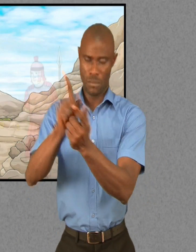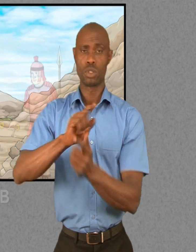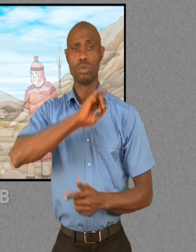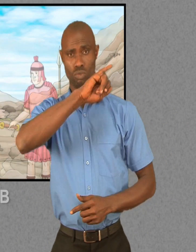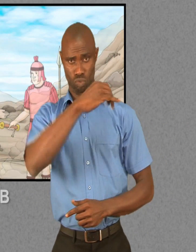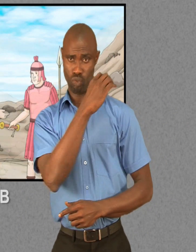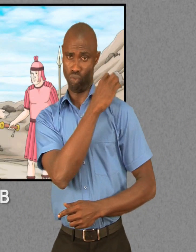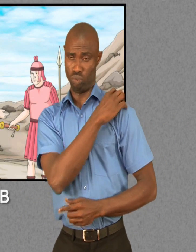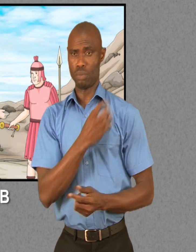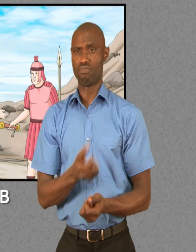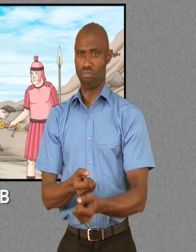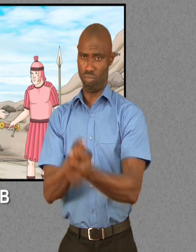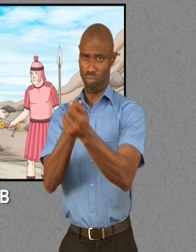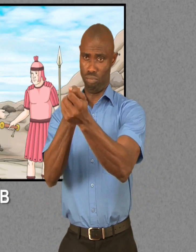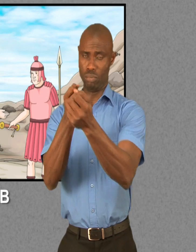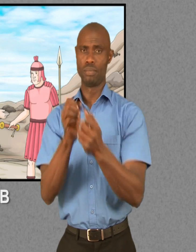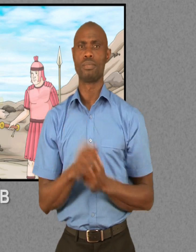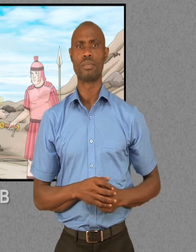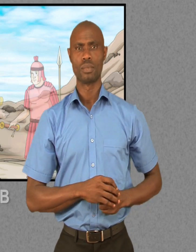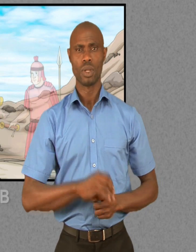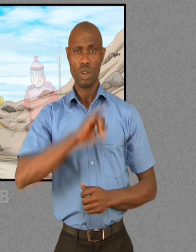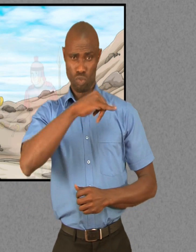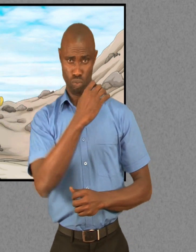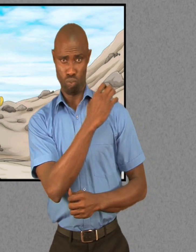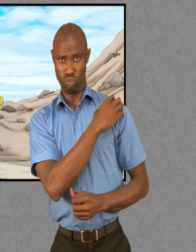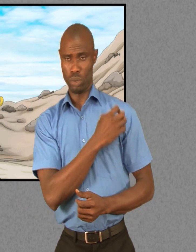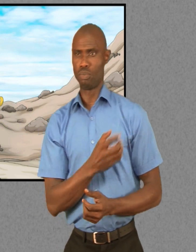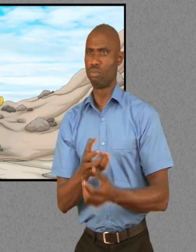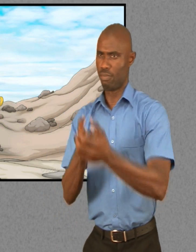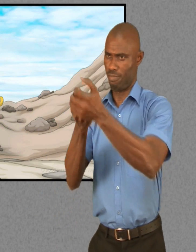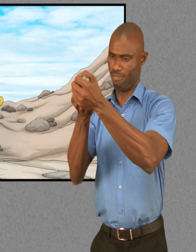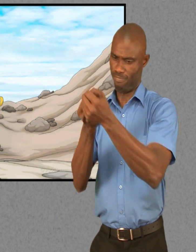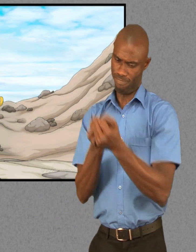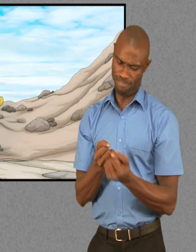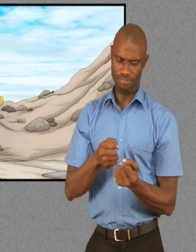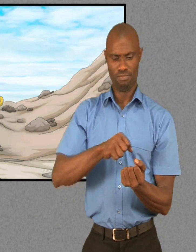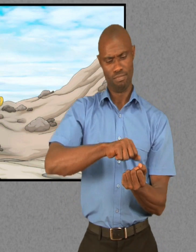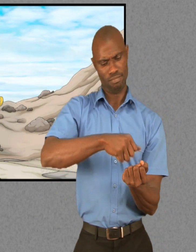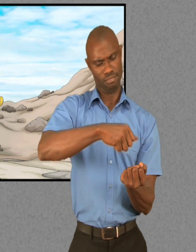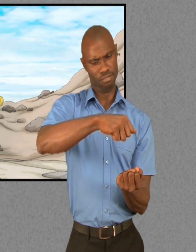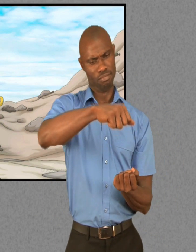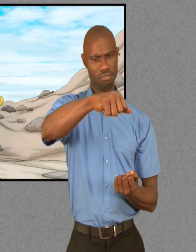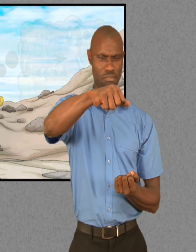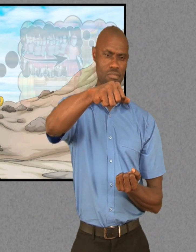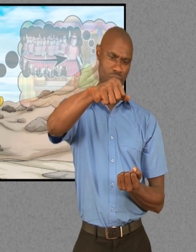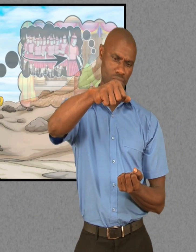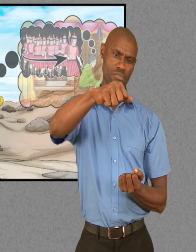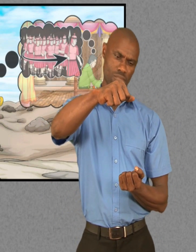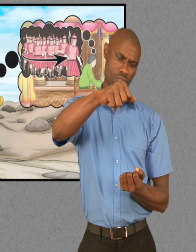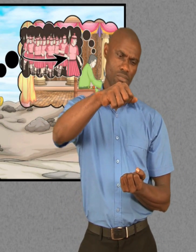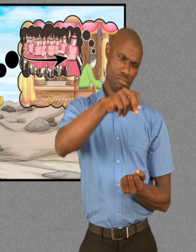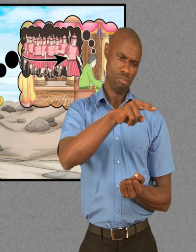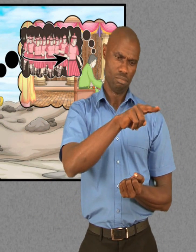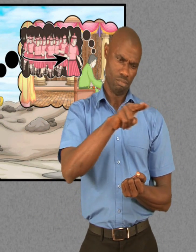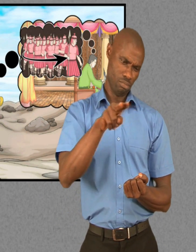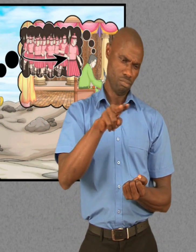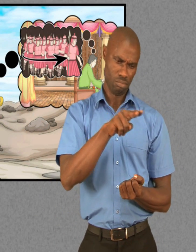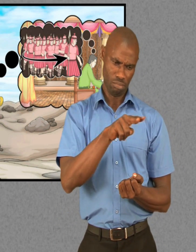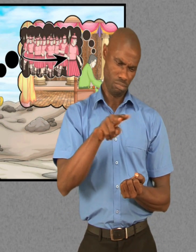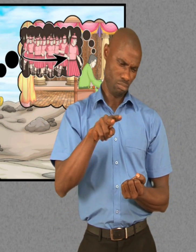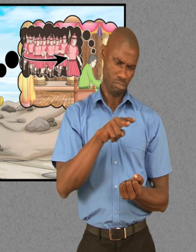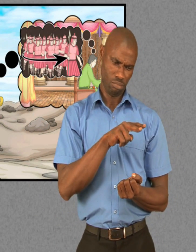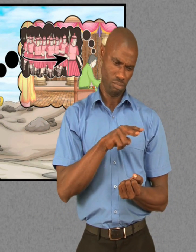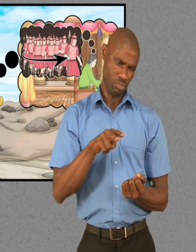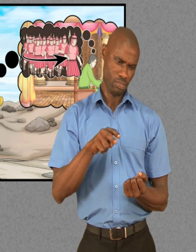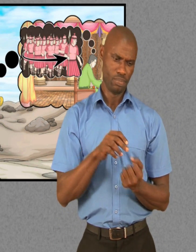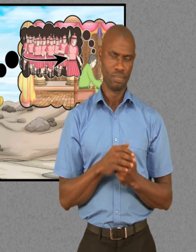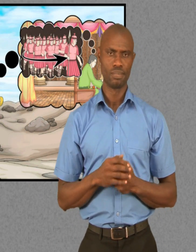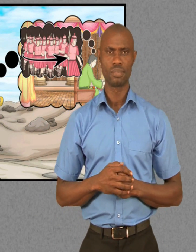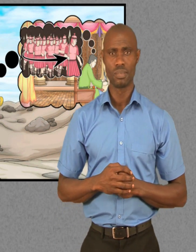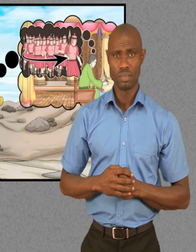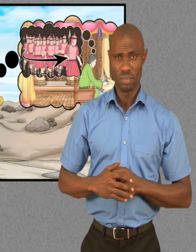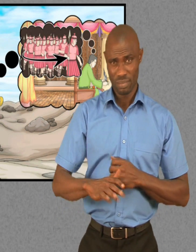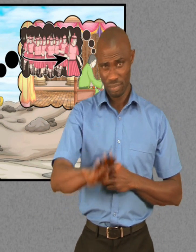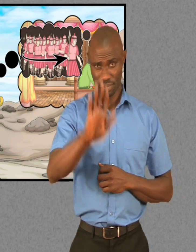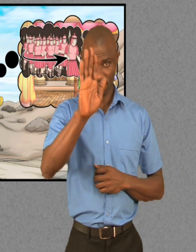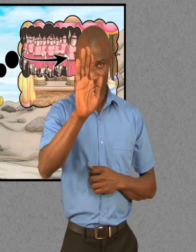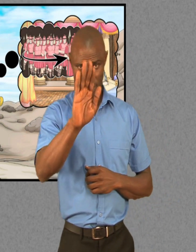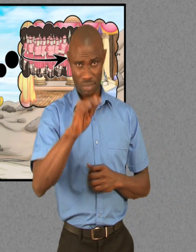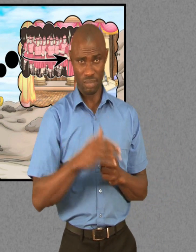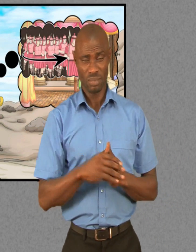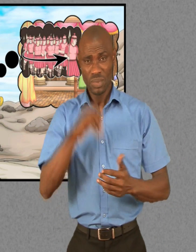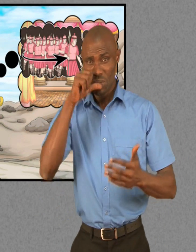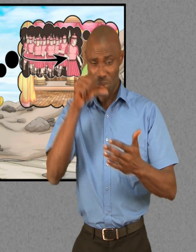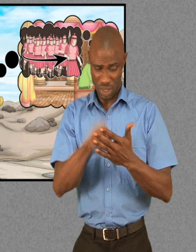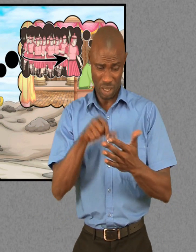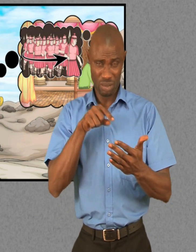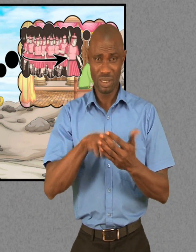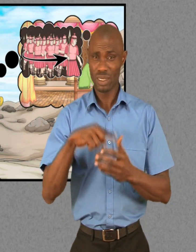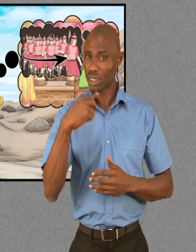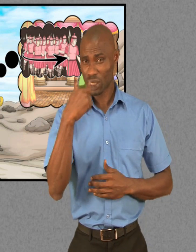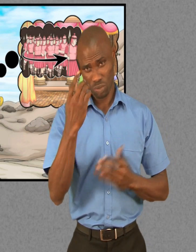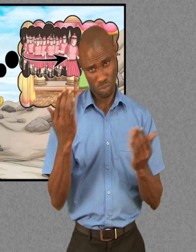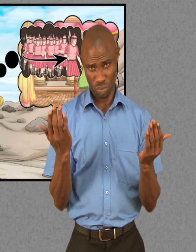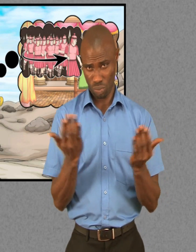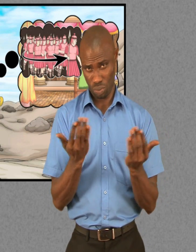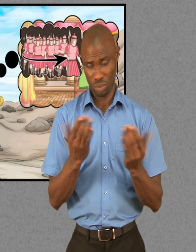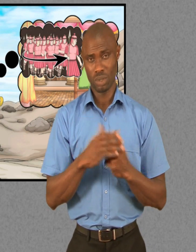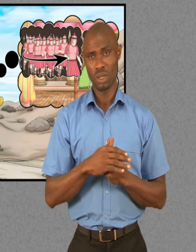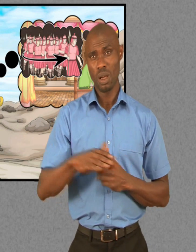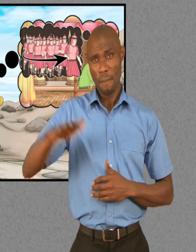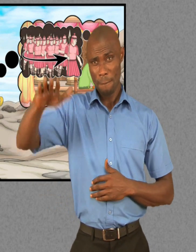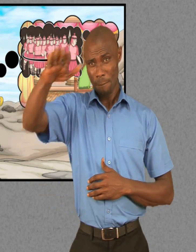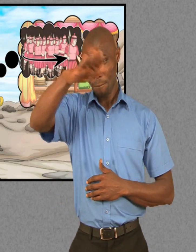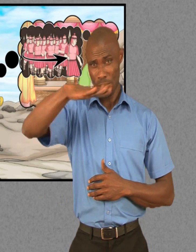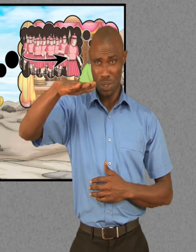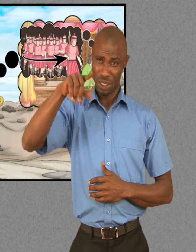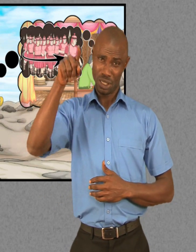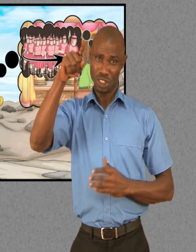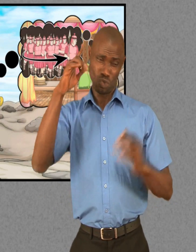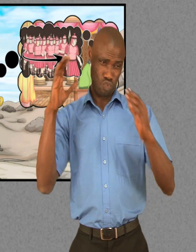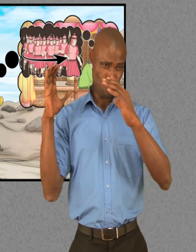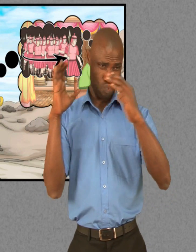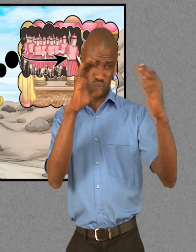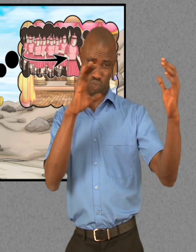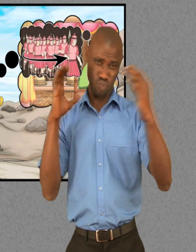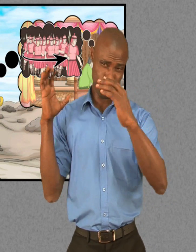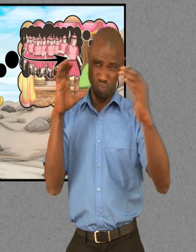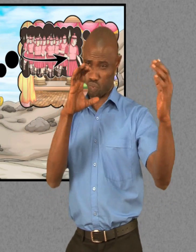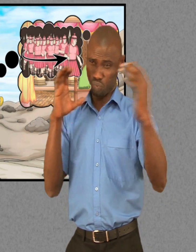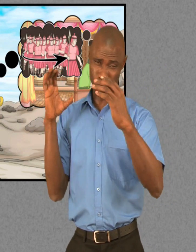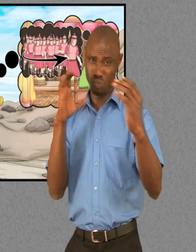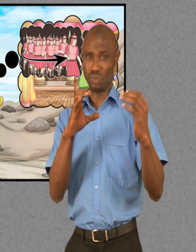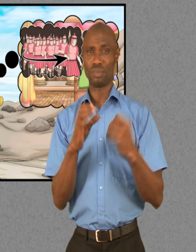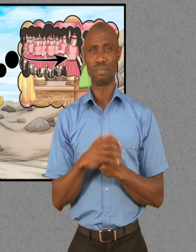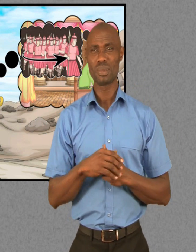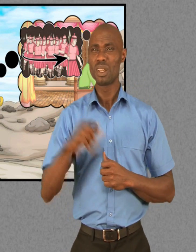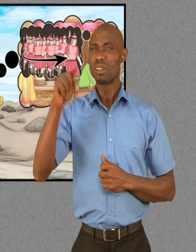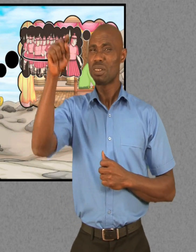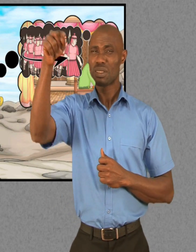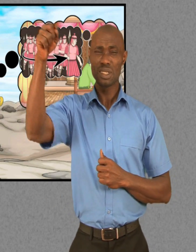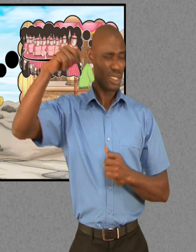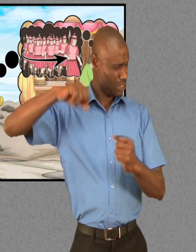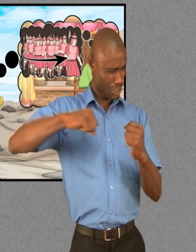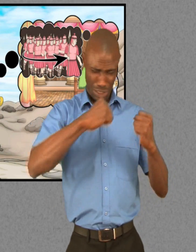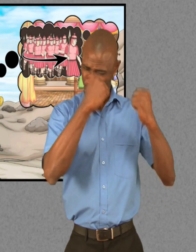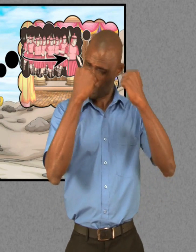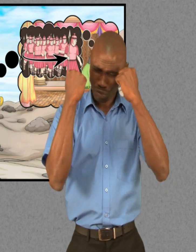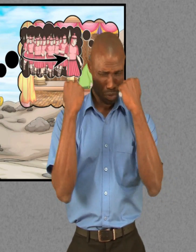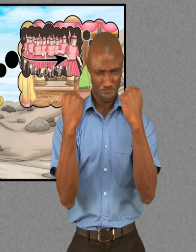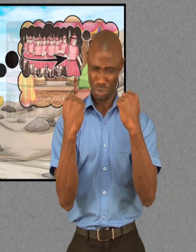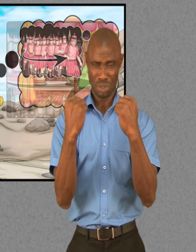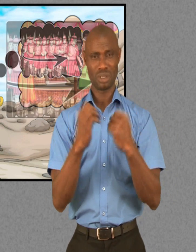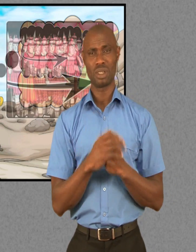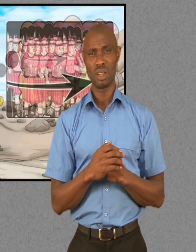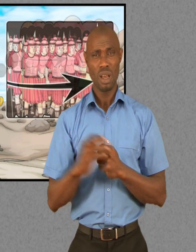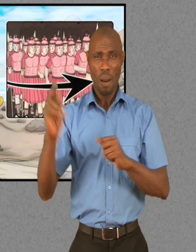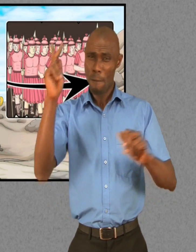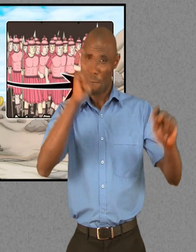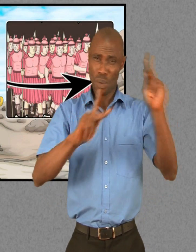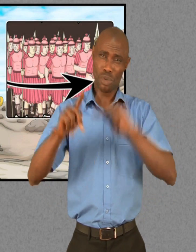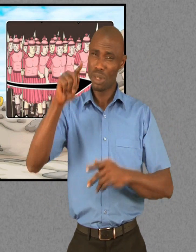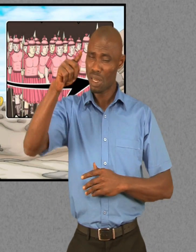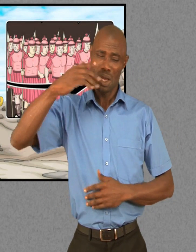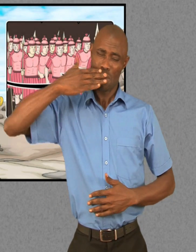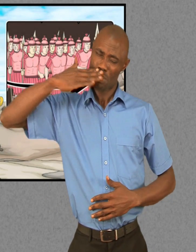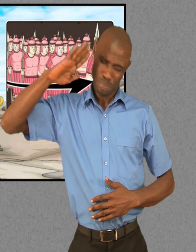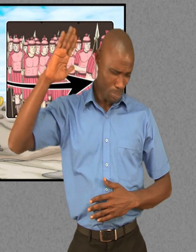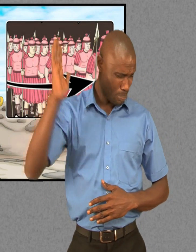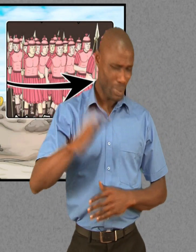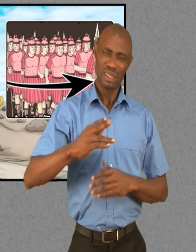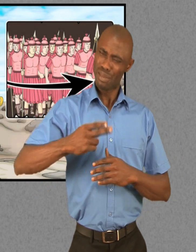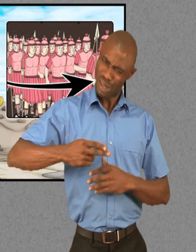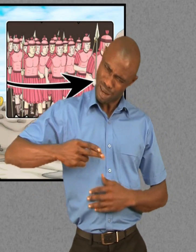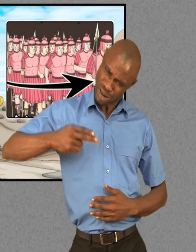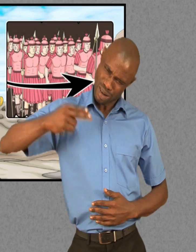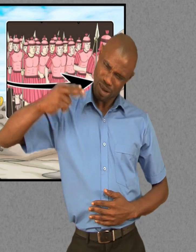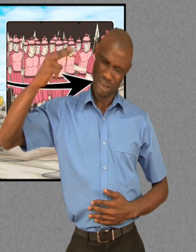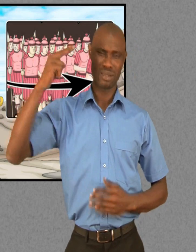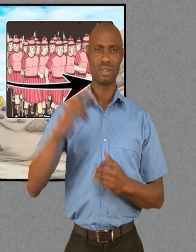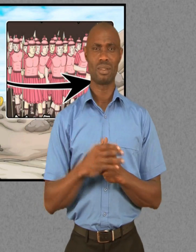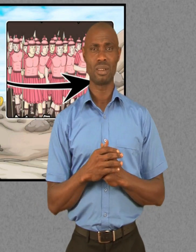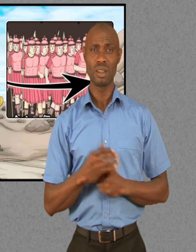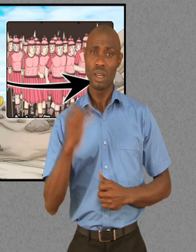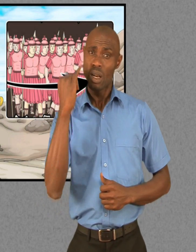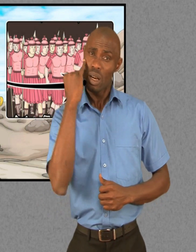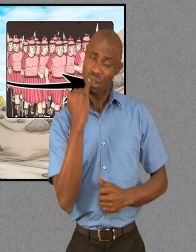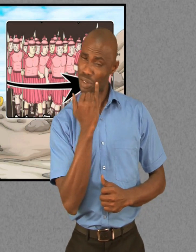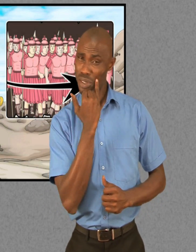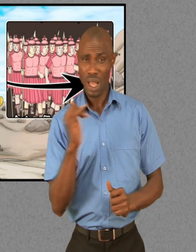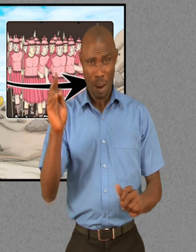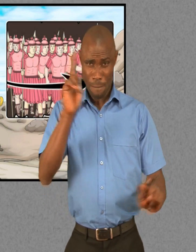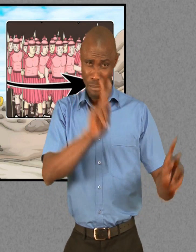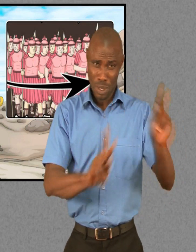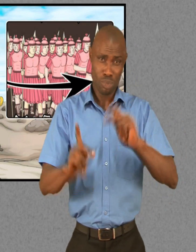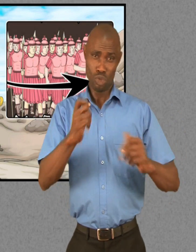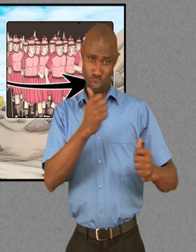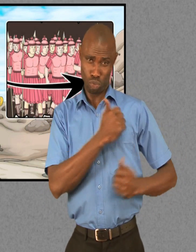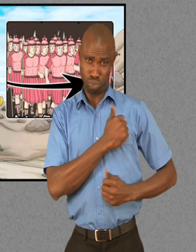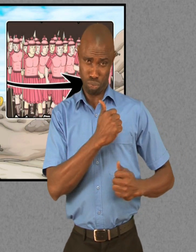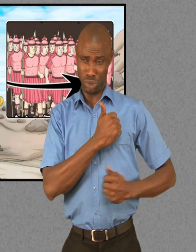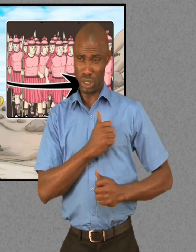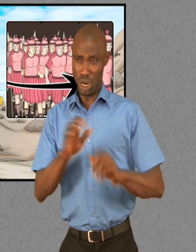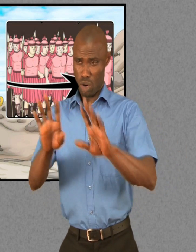In the letter he wrote: “Put Uriah at the front of the fiercest battle;